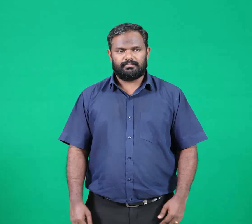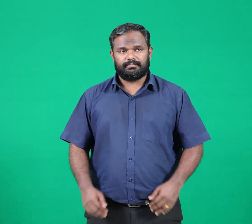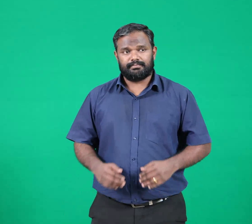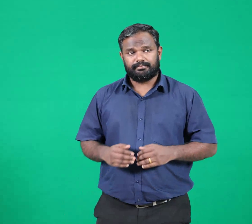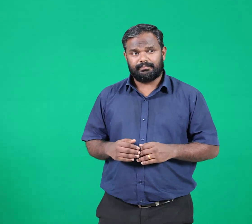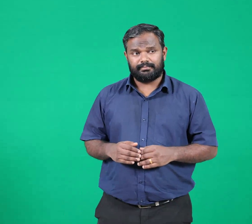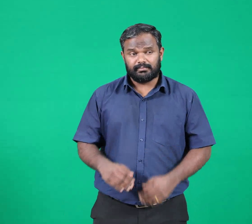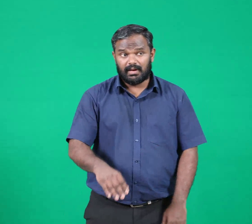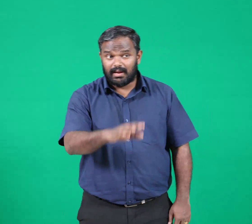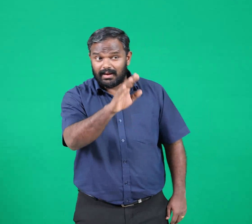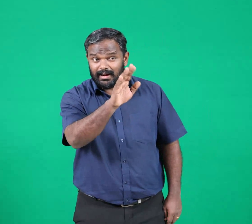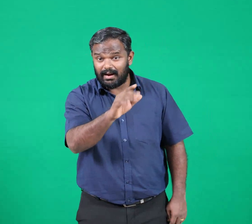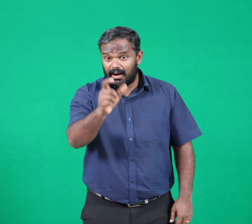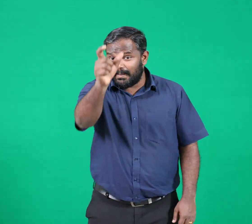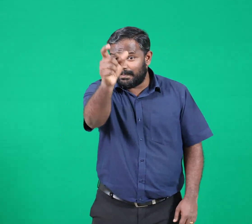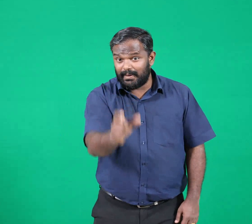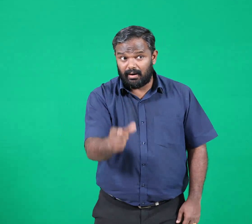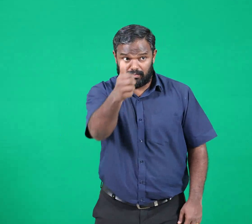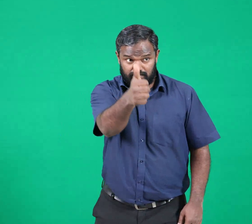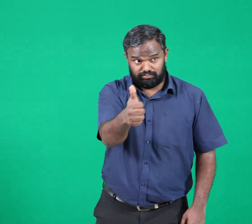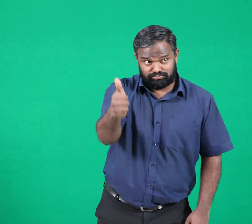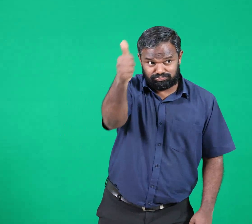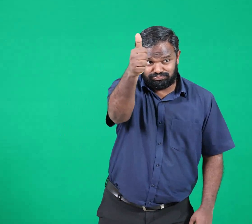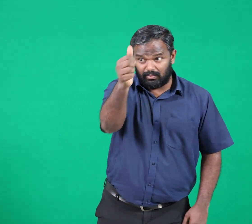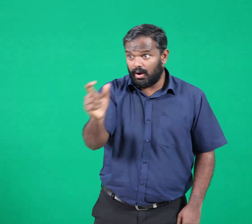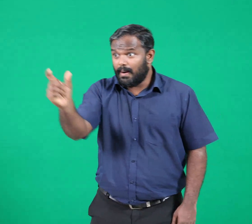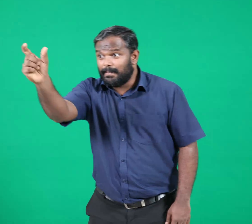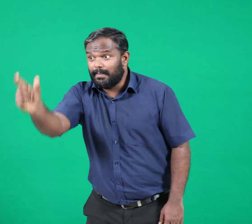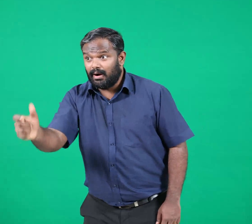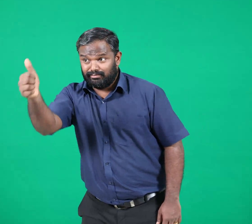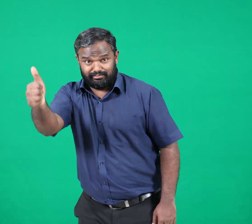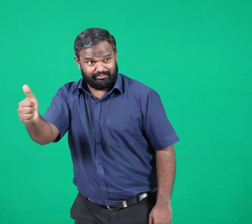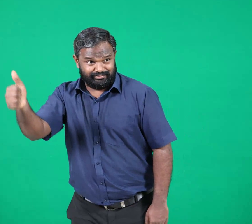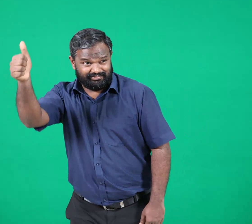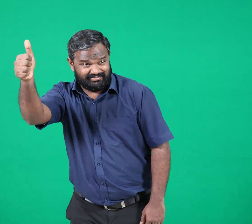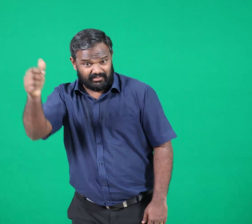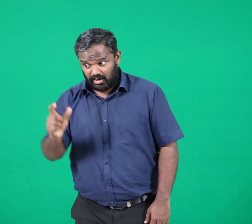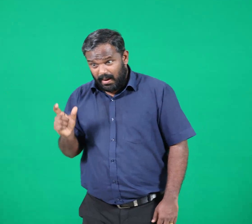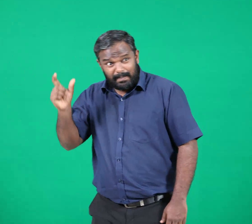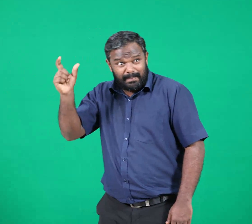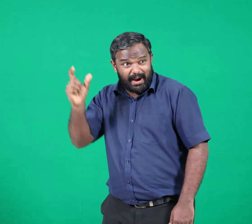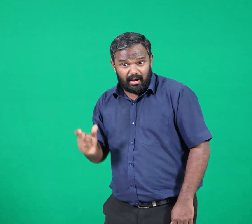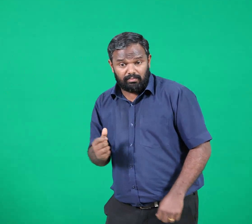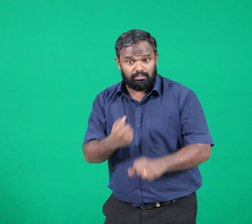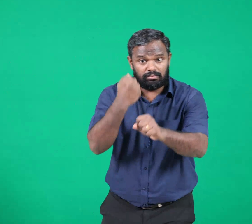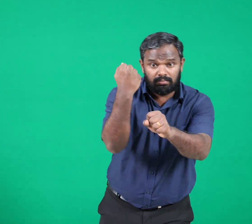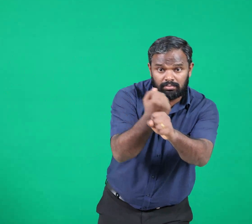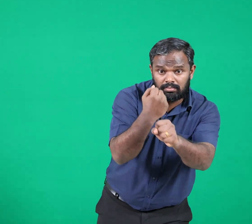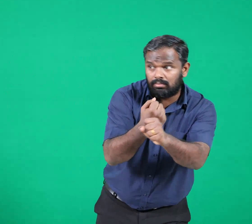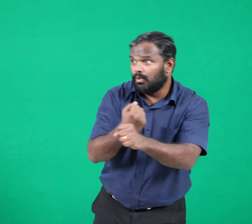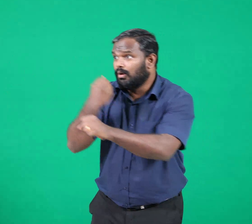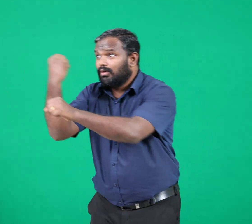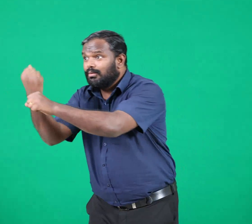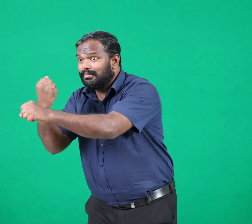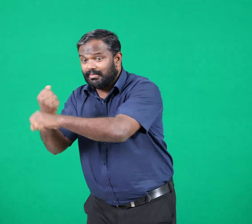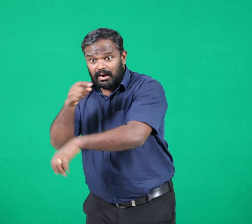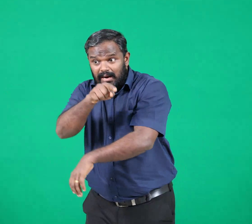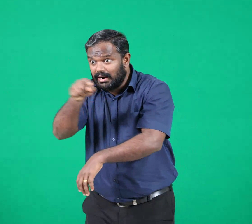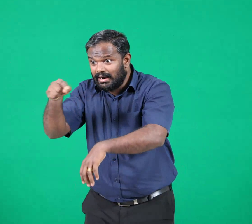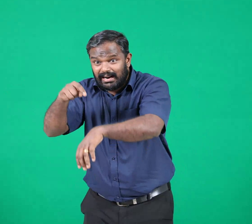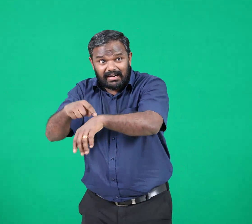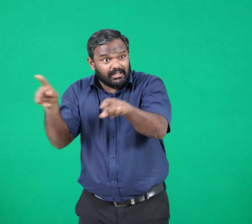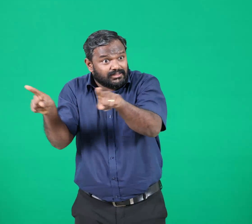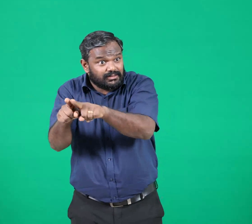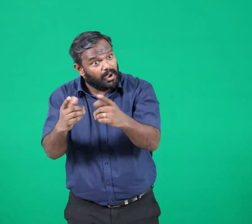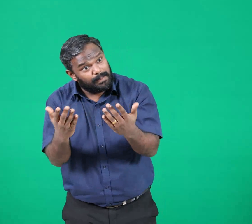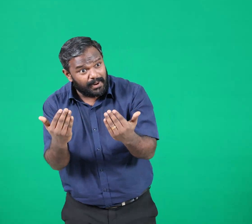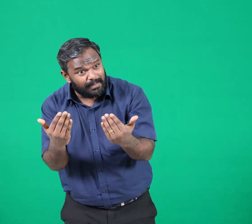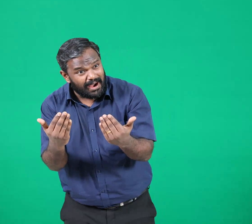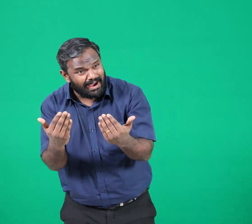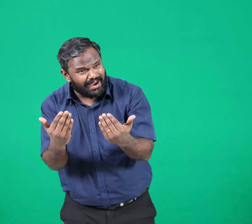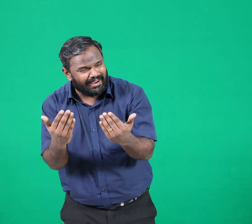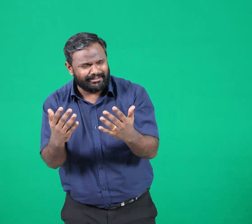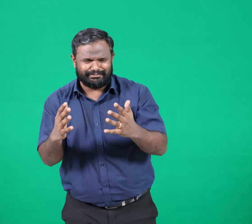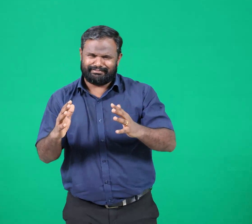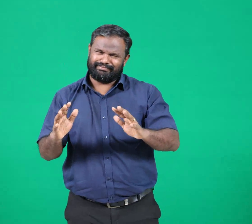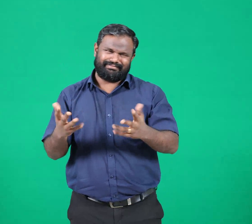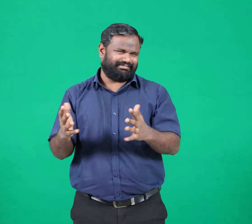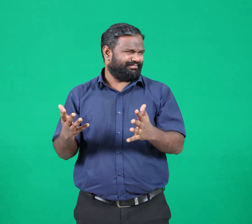No servant can serve two masters.